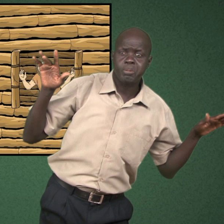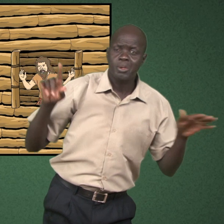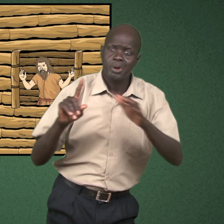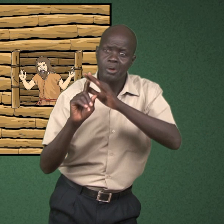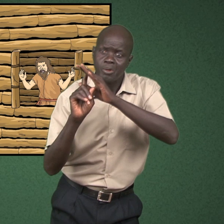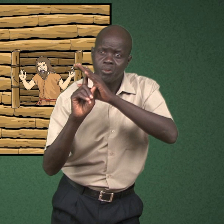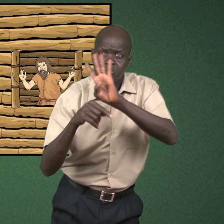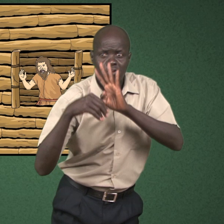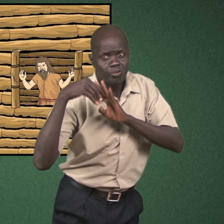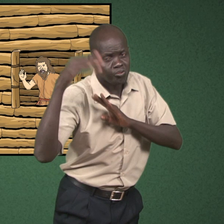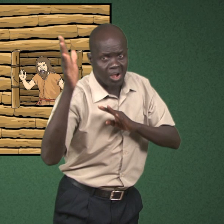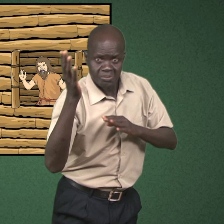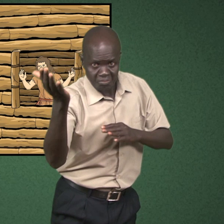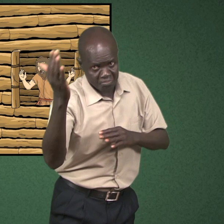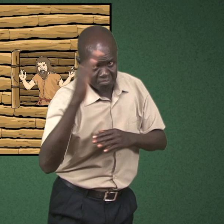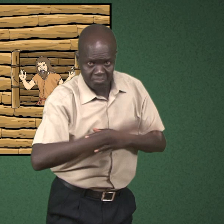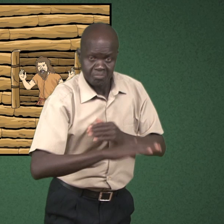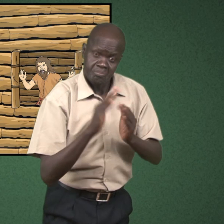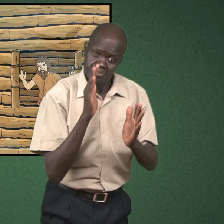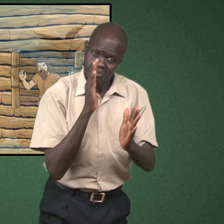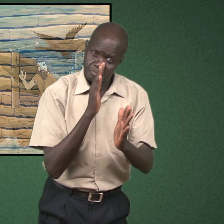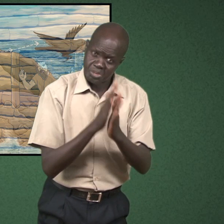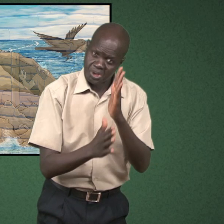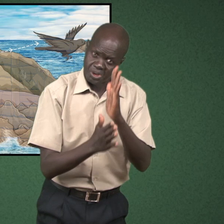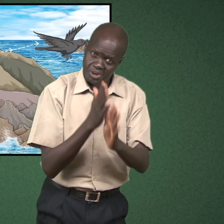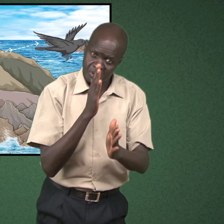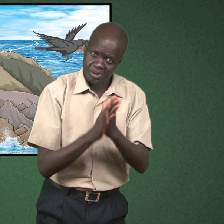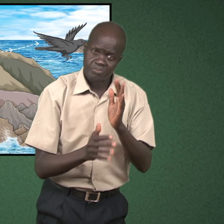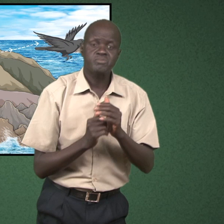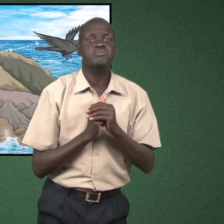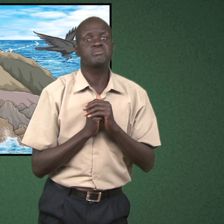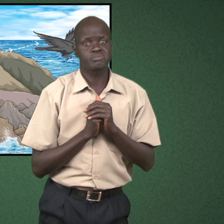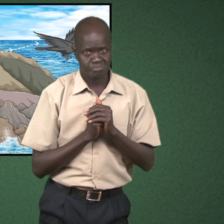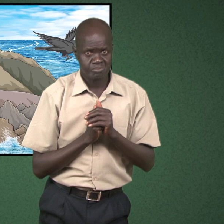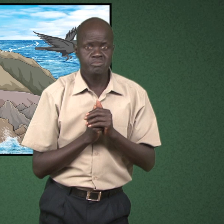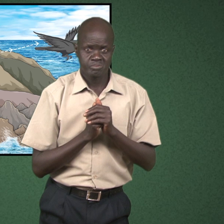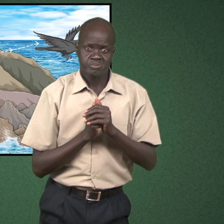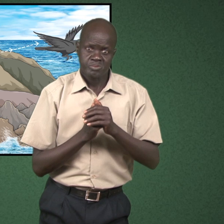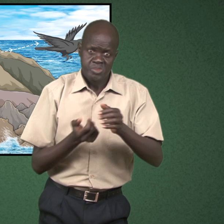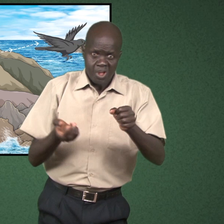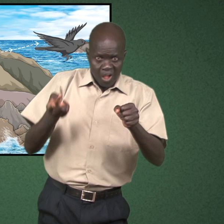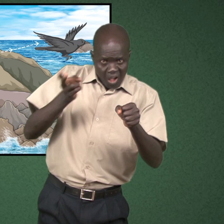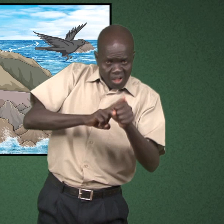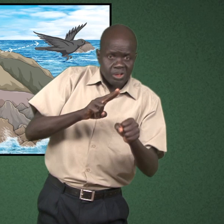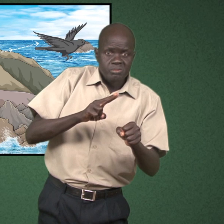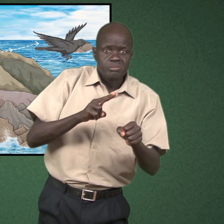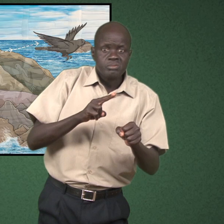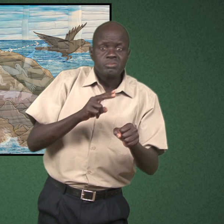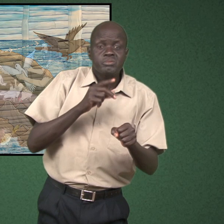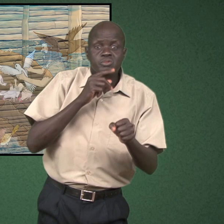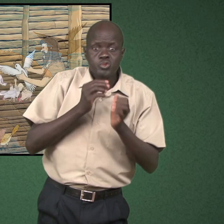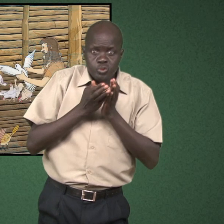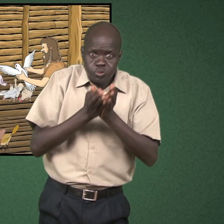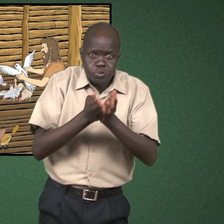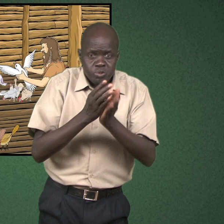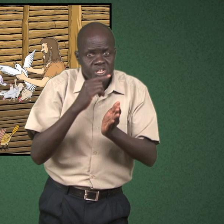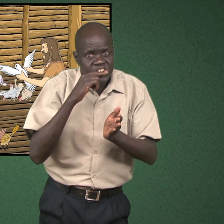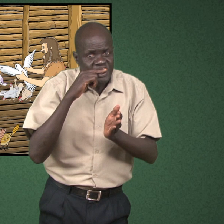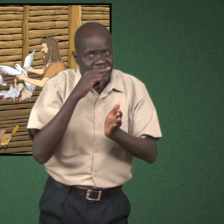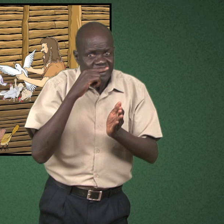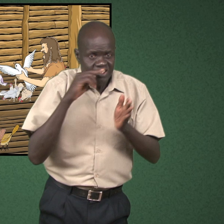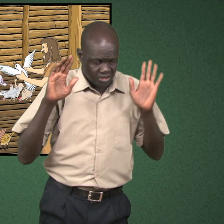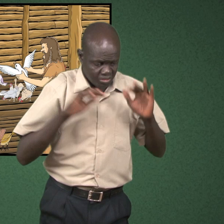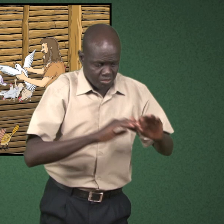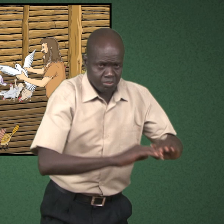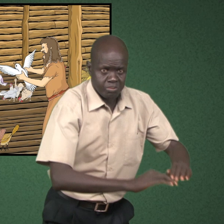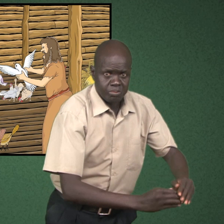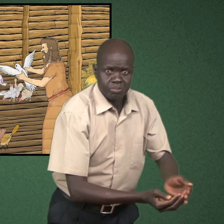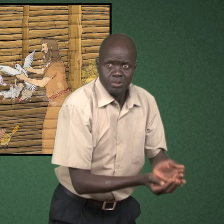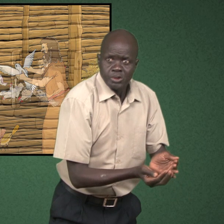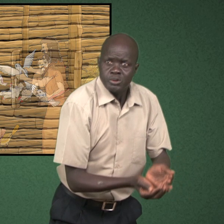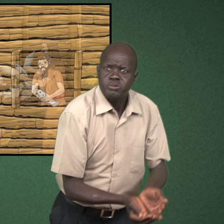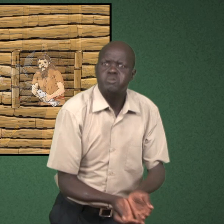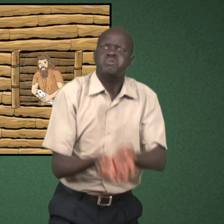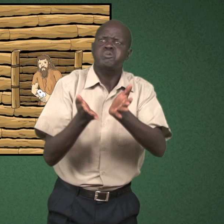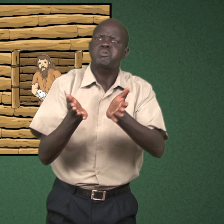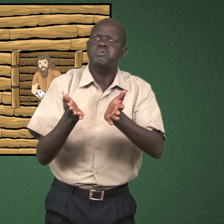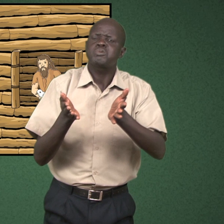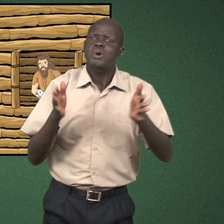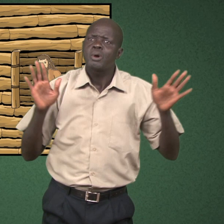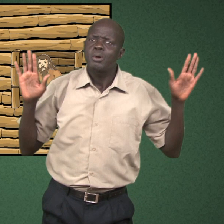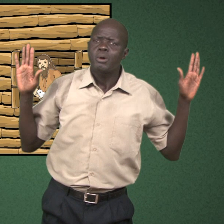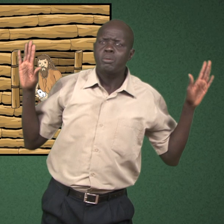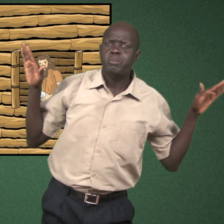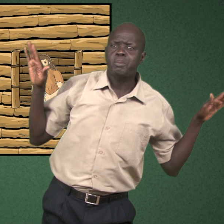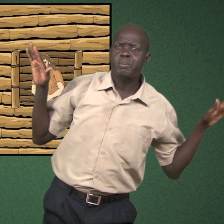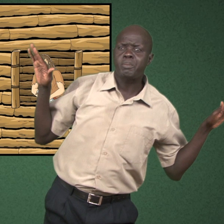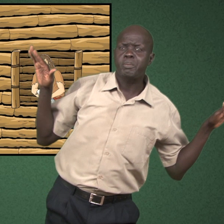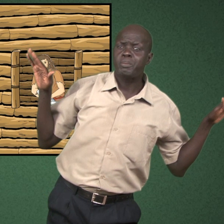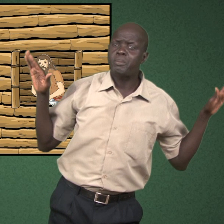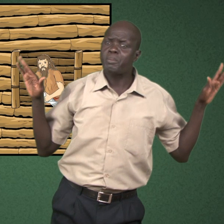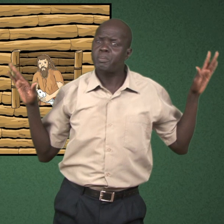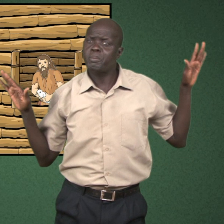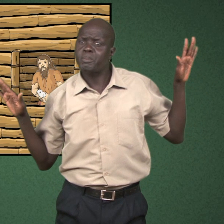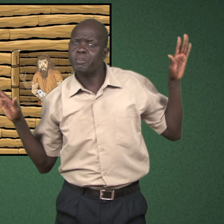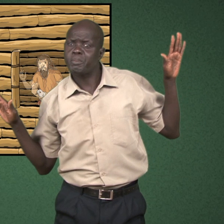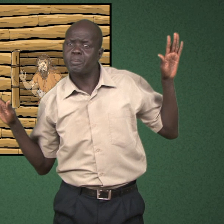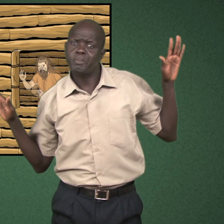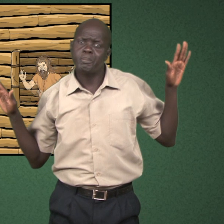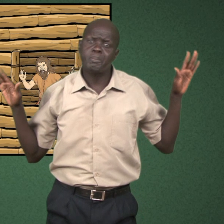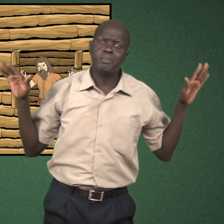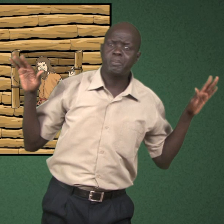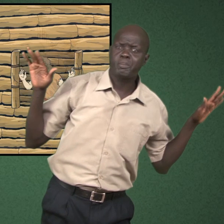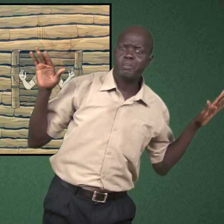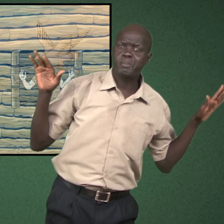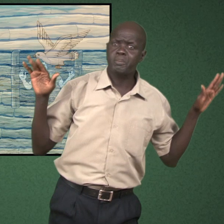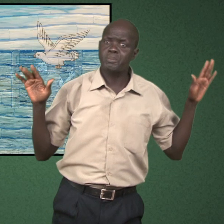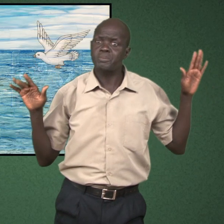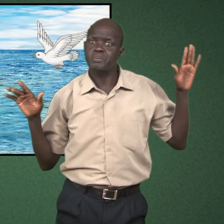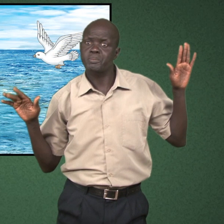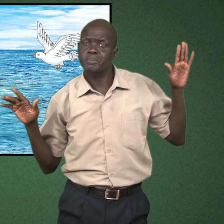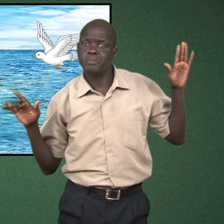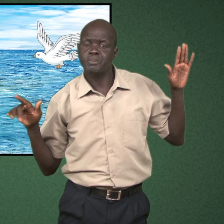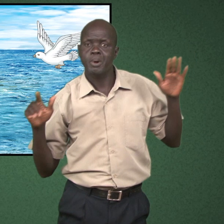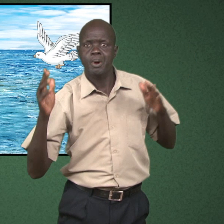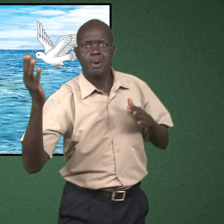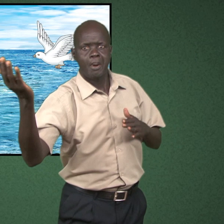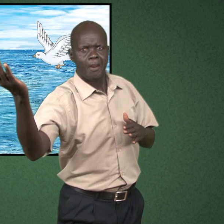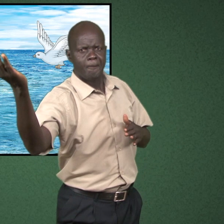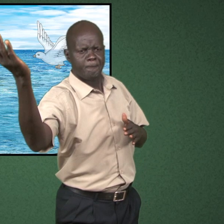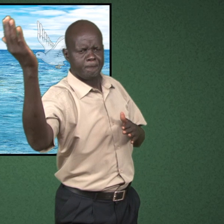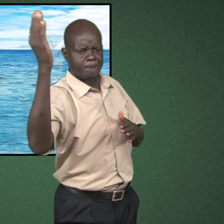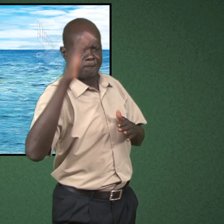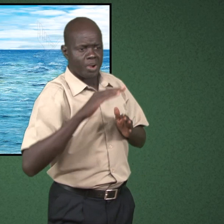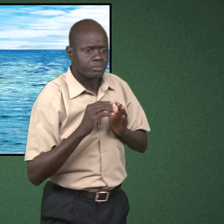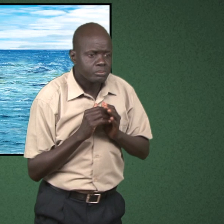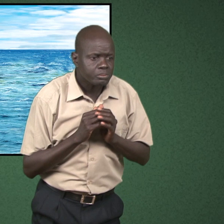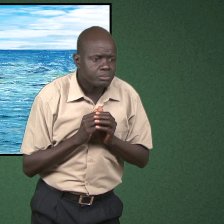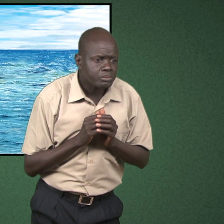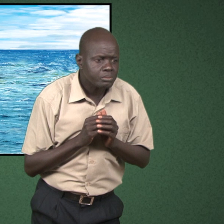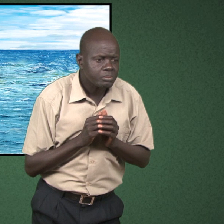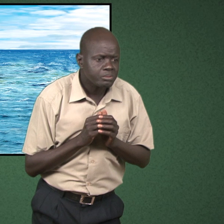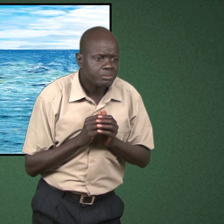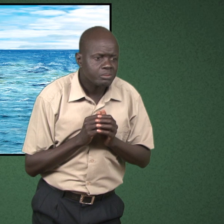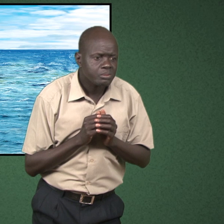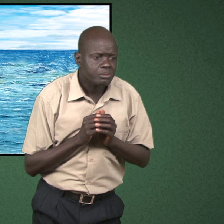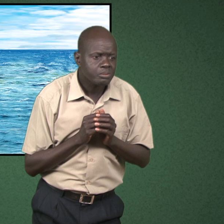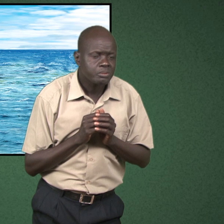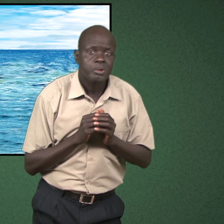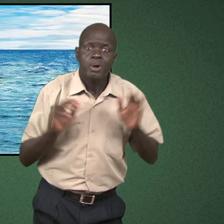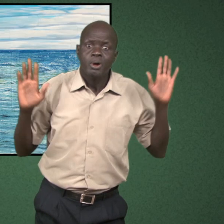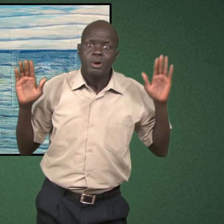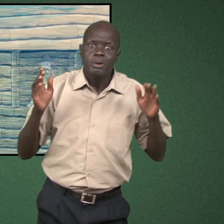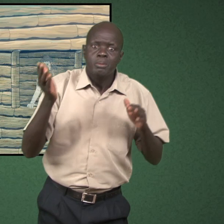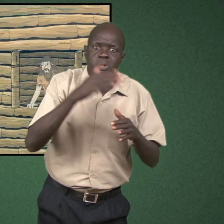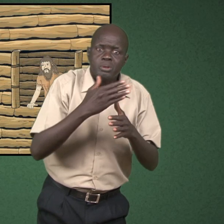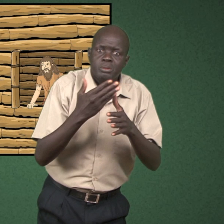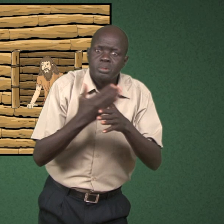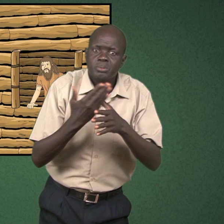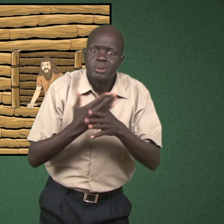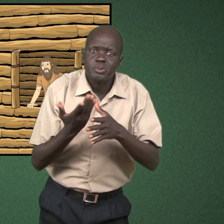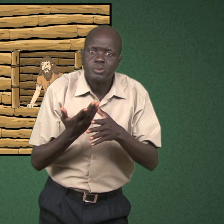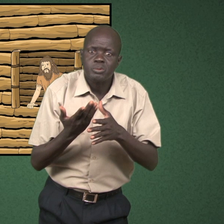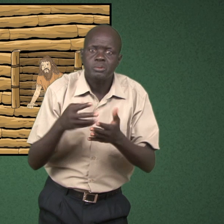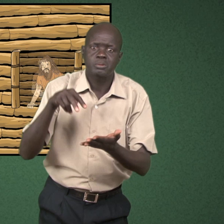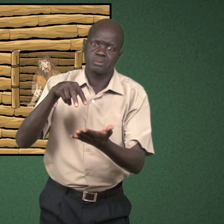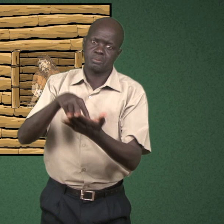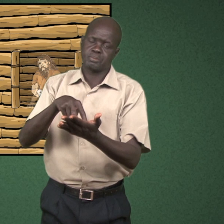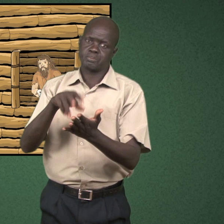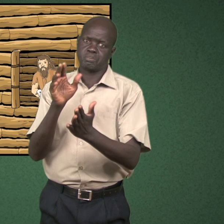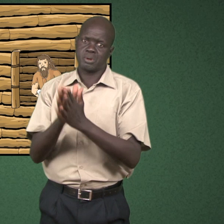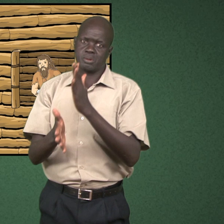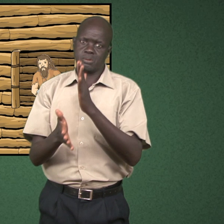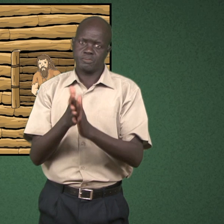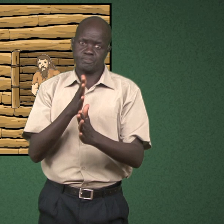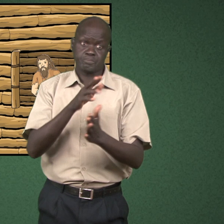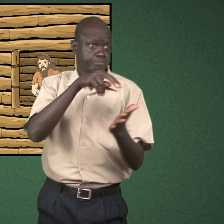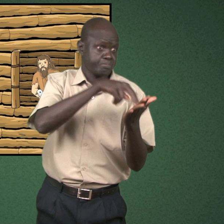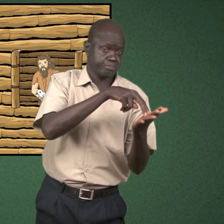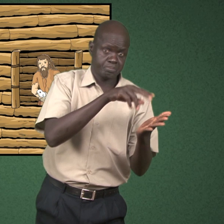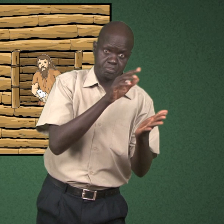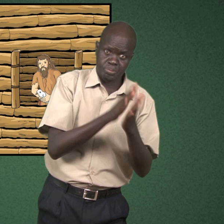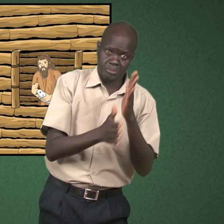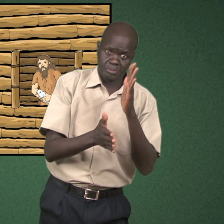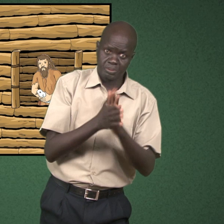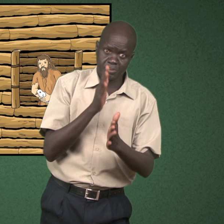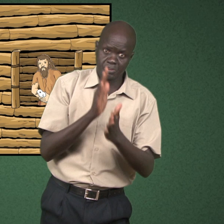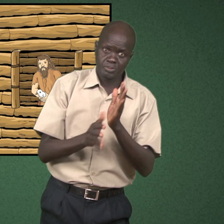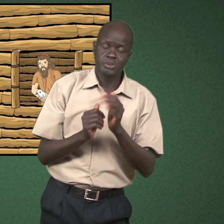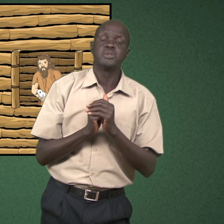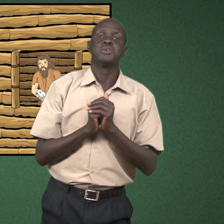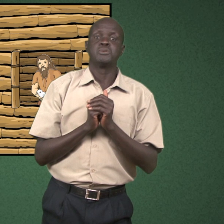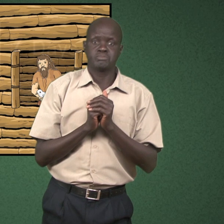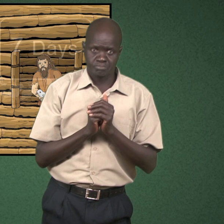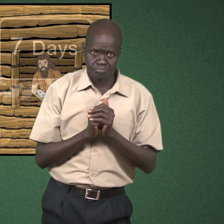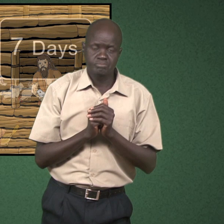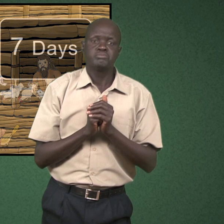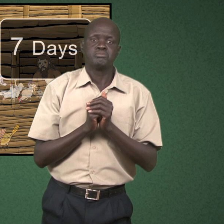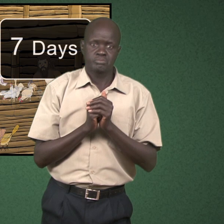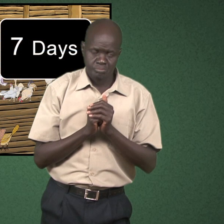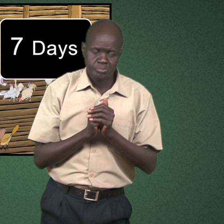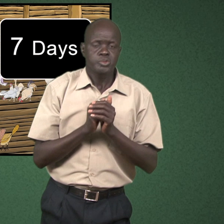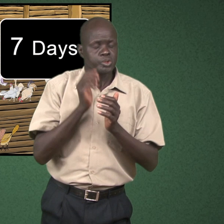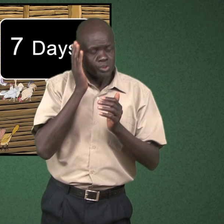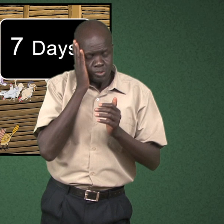It kept flying back and forth until the waters had dried up from the earth. Then Noah sent out a dove to see if the waters had receded from the surface of the ground. But the dove found no place to rest her foot, and she returned to him in the ark, because the waters were still covering the surface of all the earth. So he reached out his hand and brought her back inside the ark.